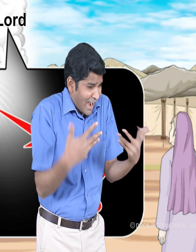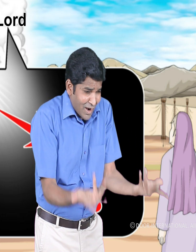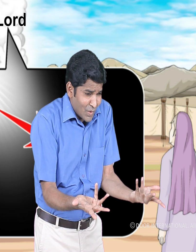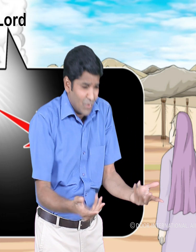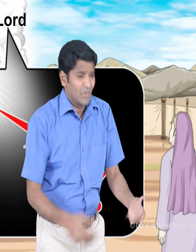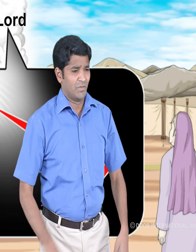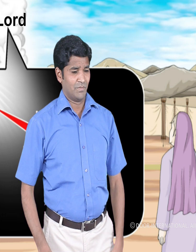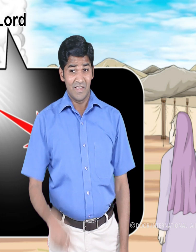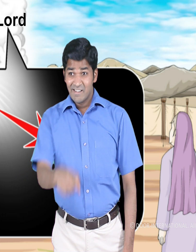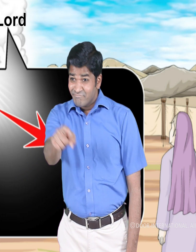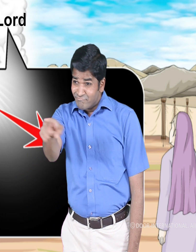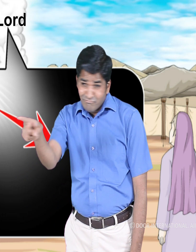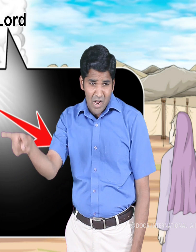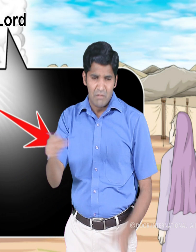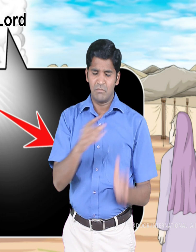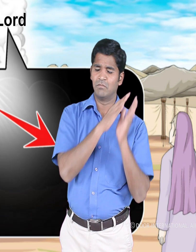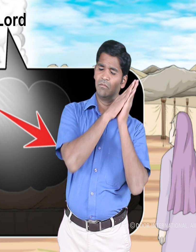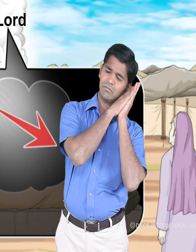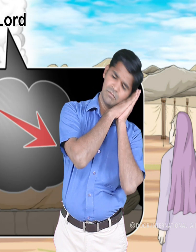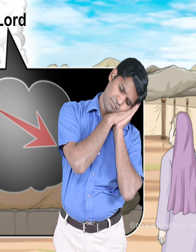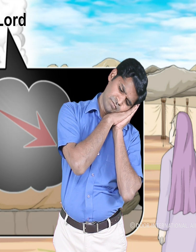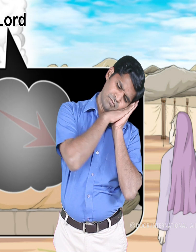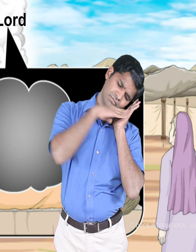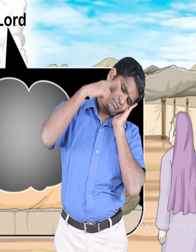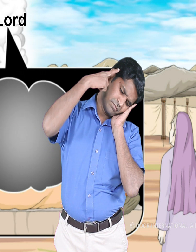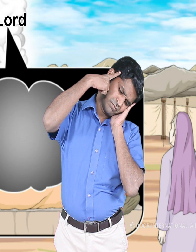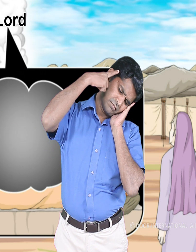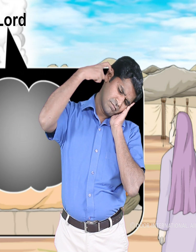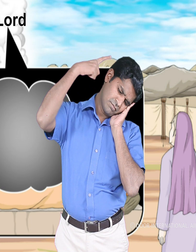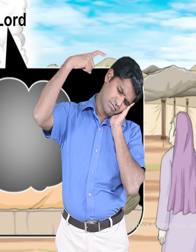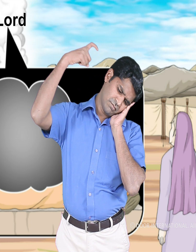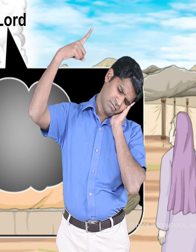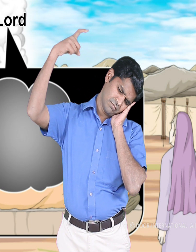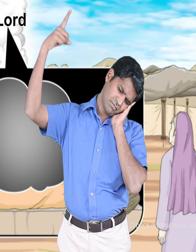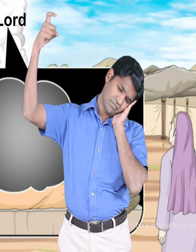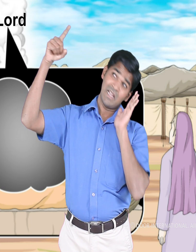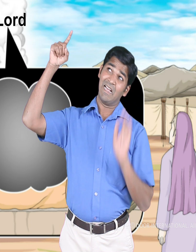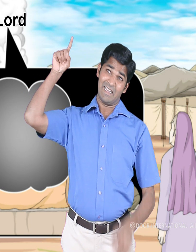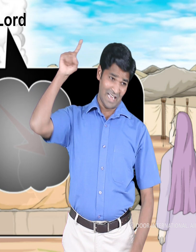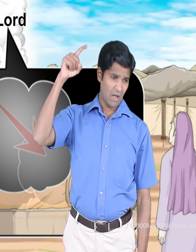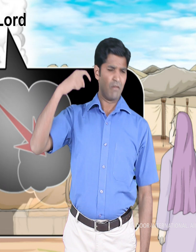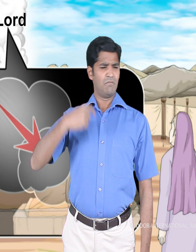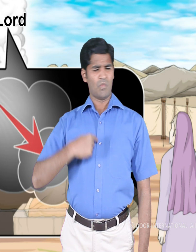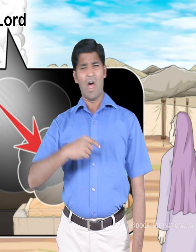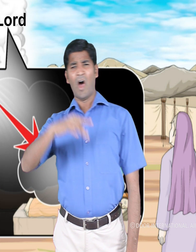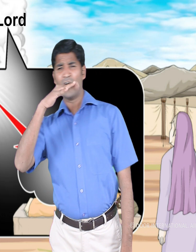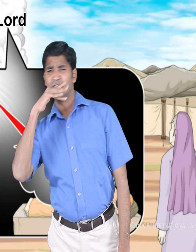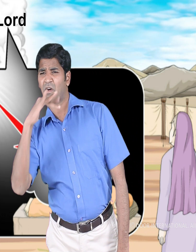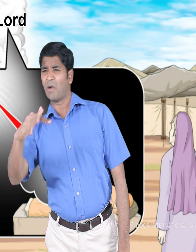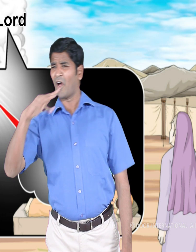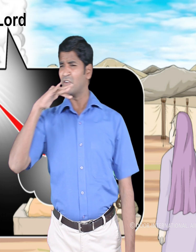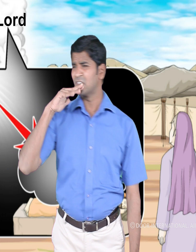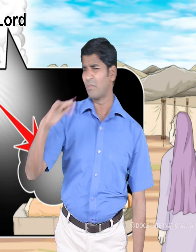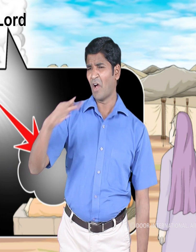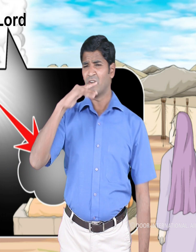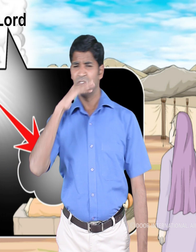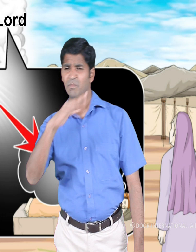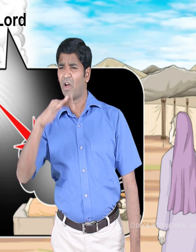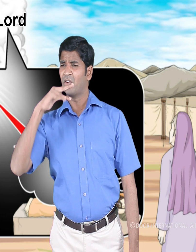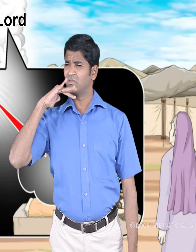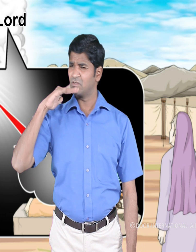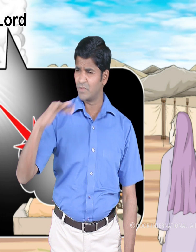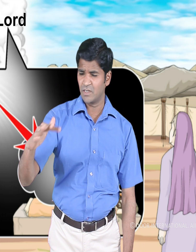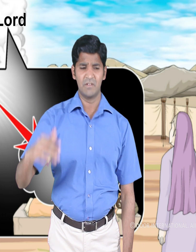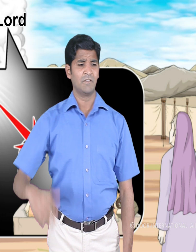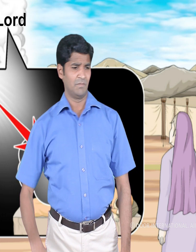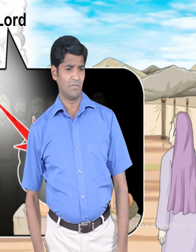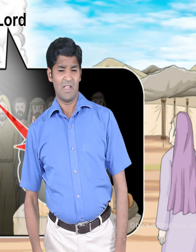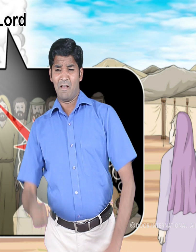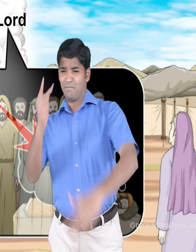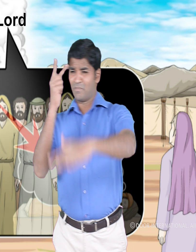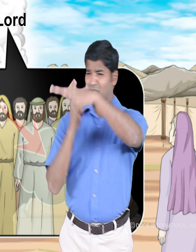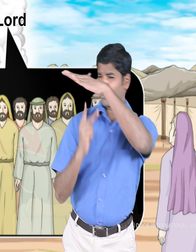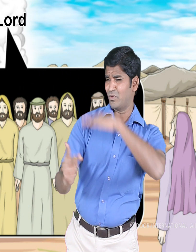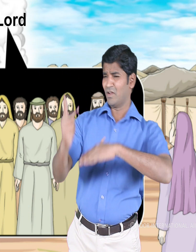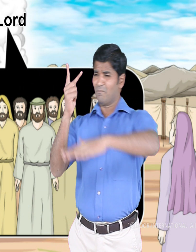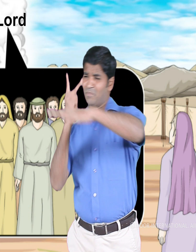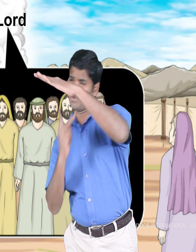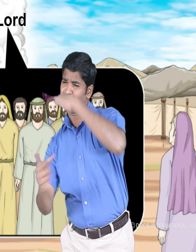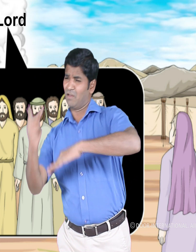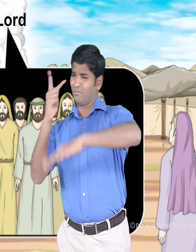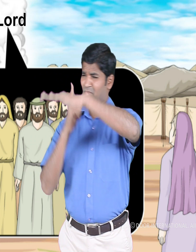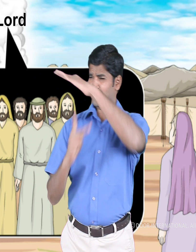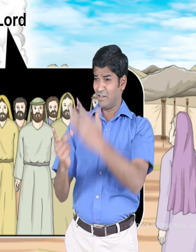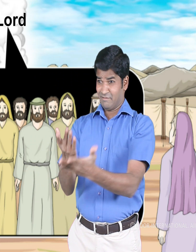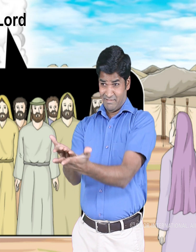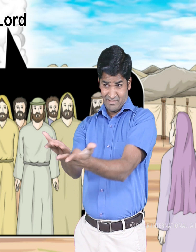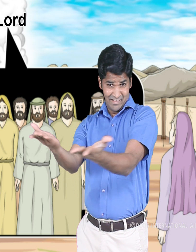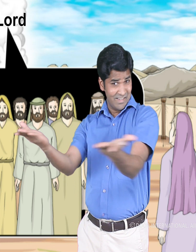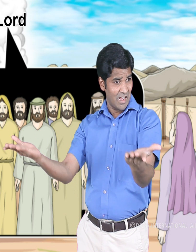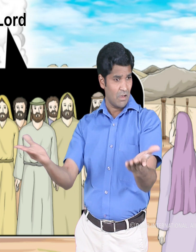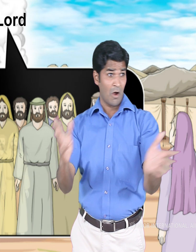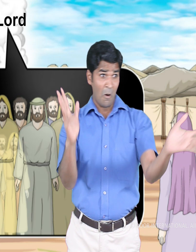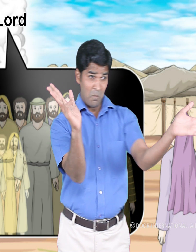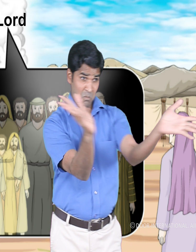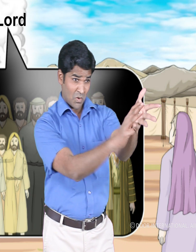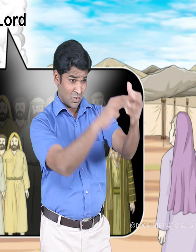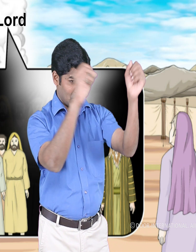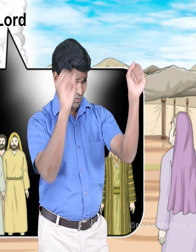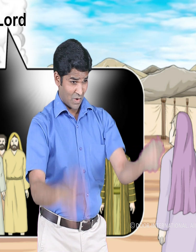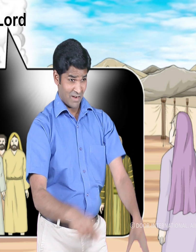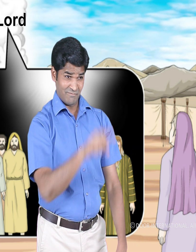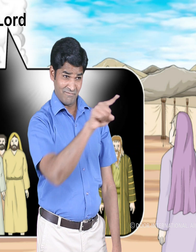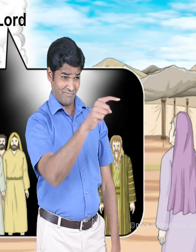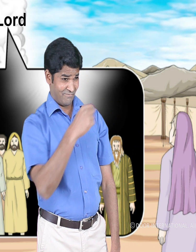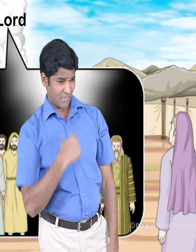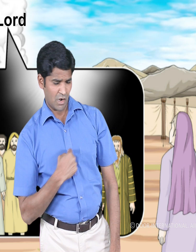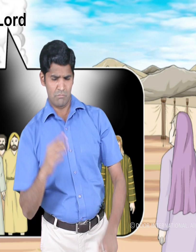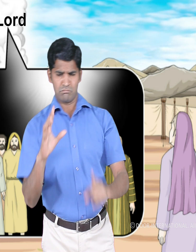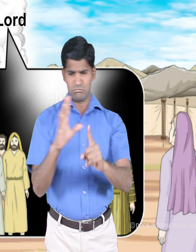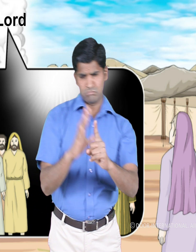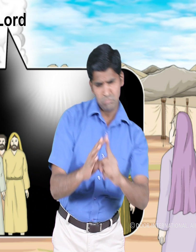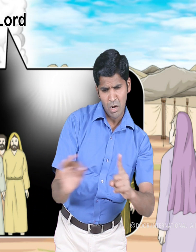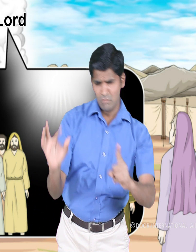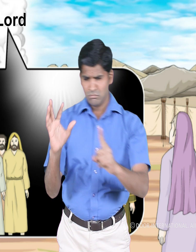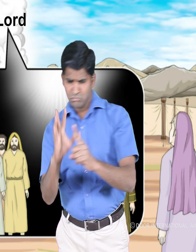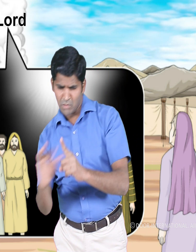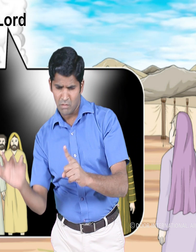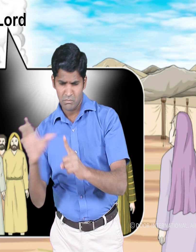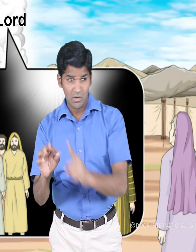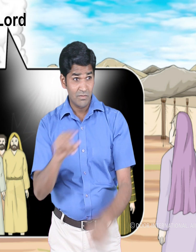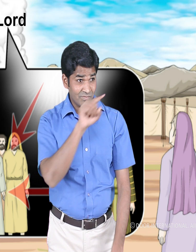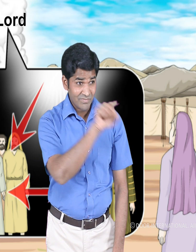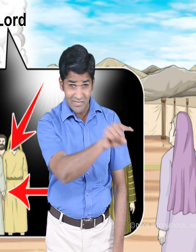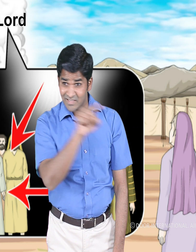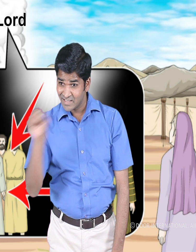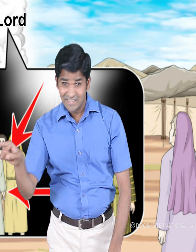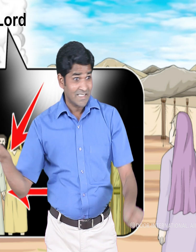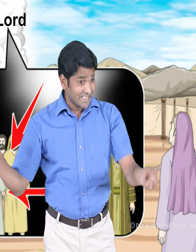I will speak to him in a dream.